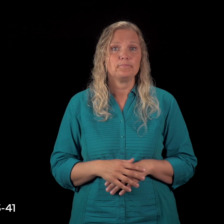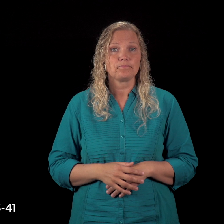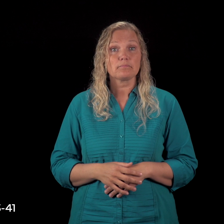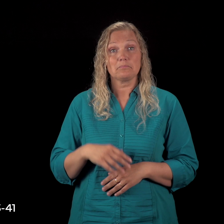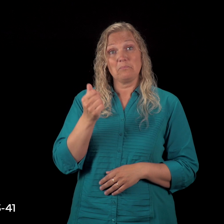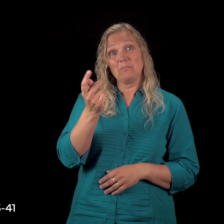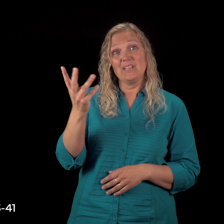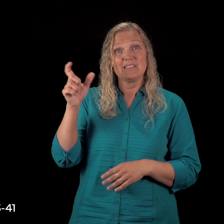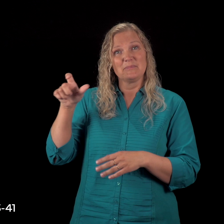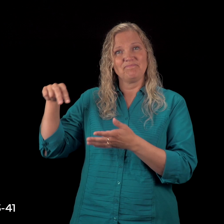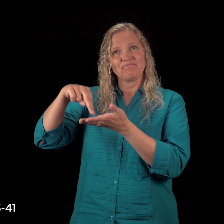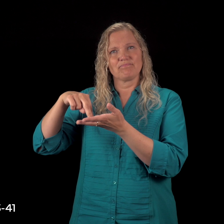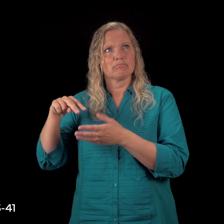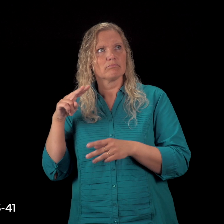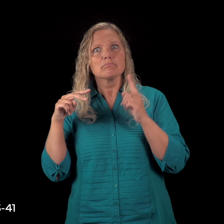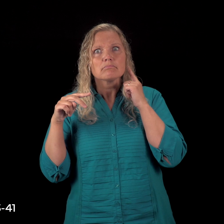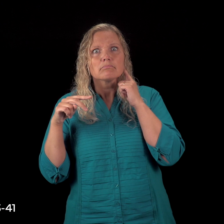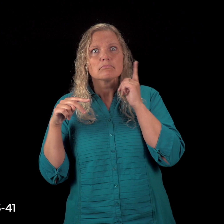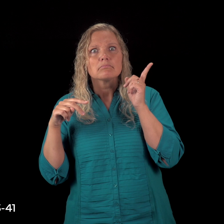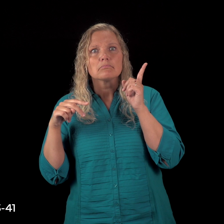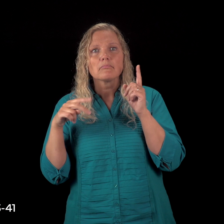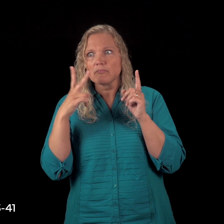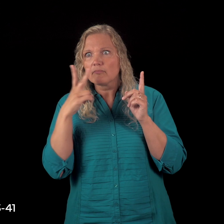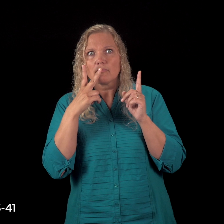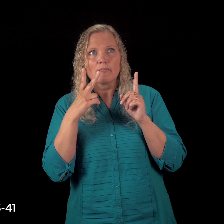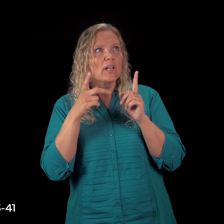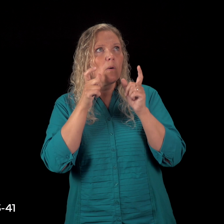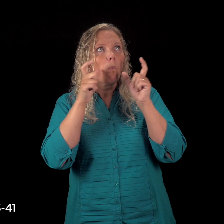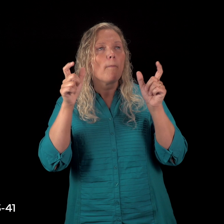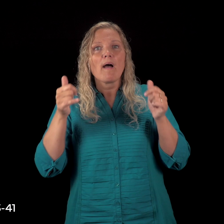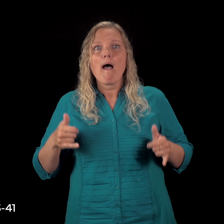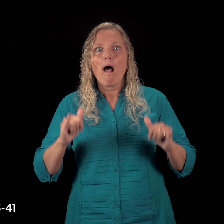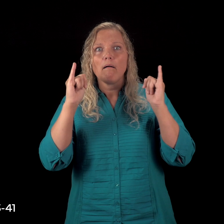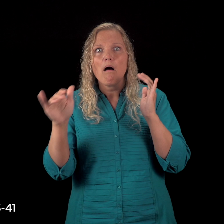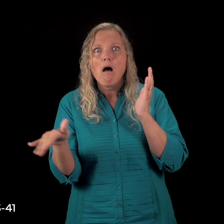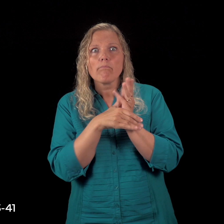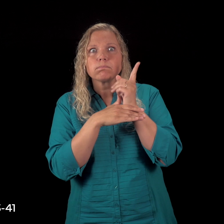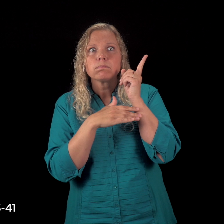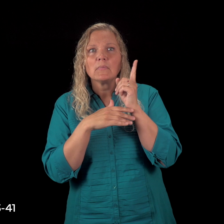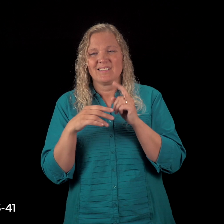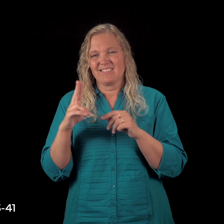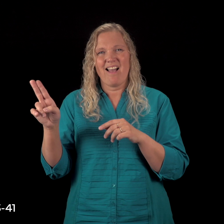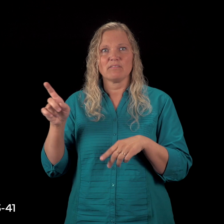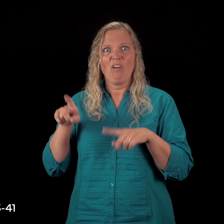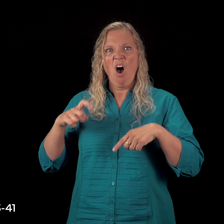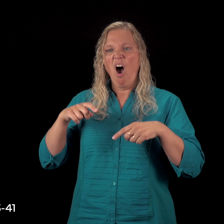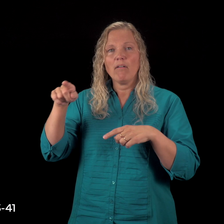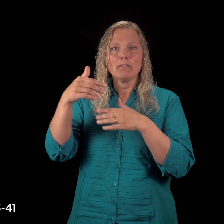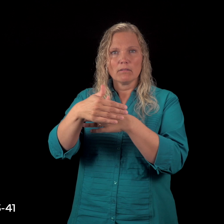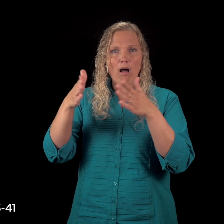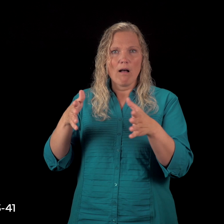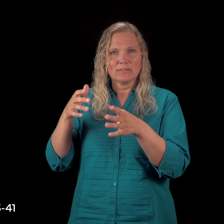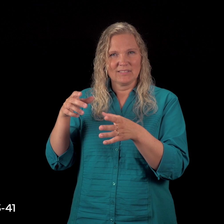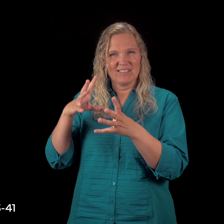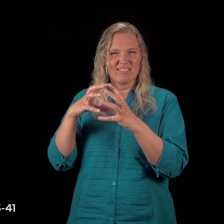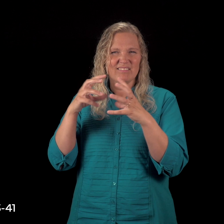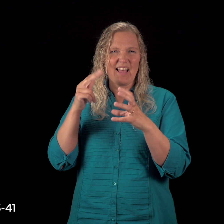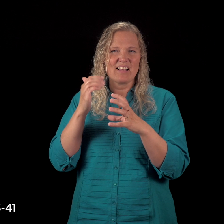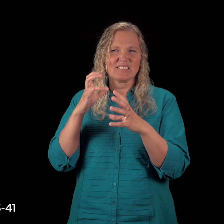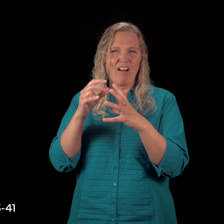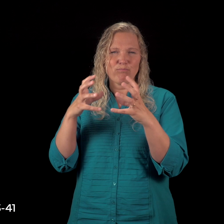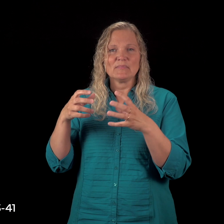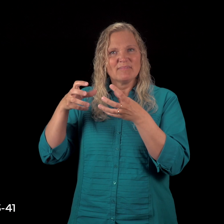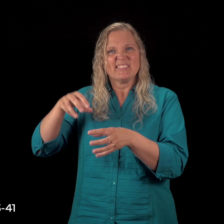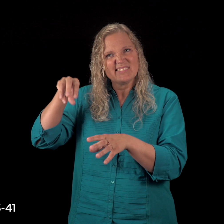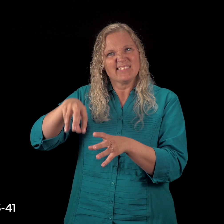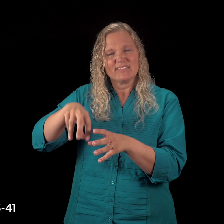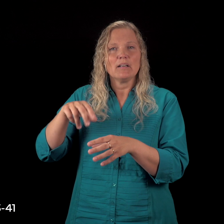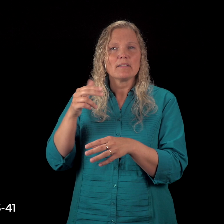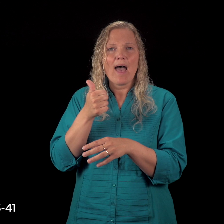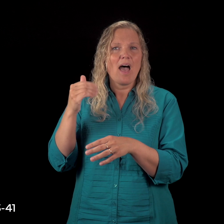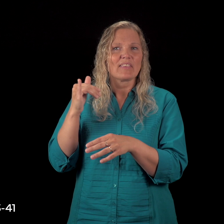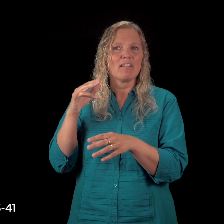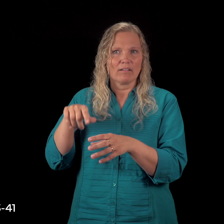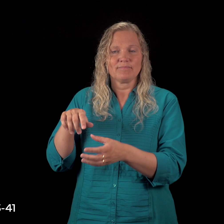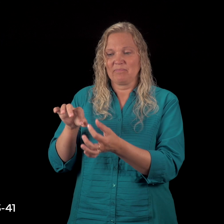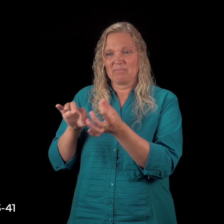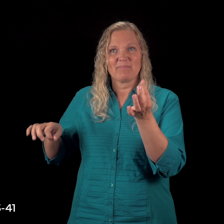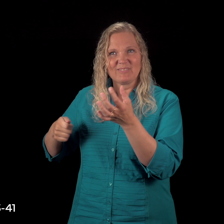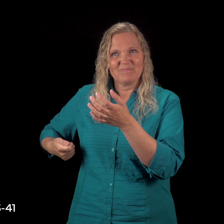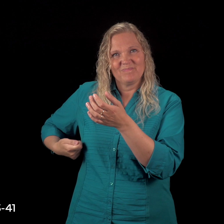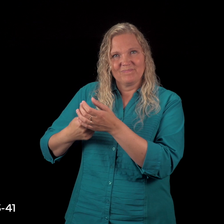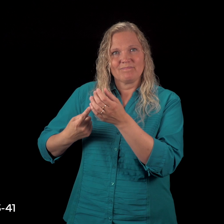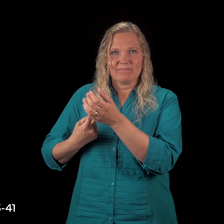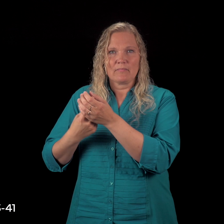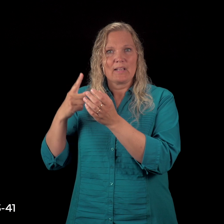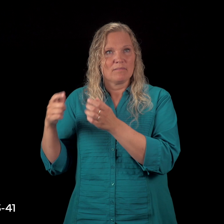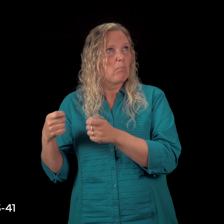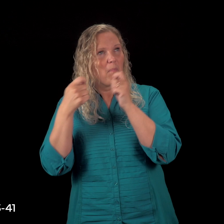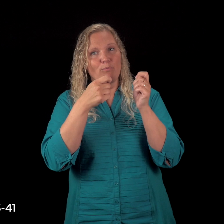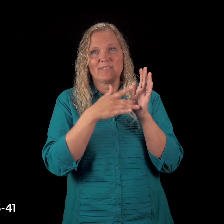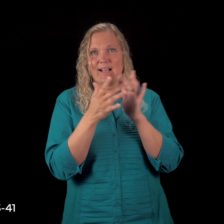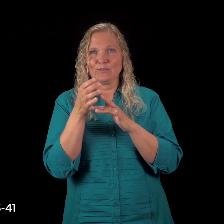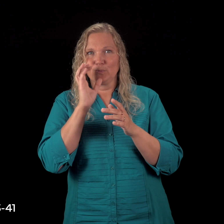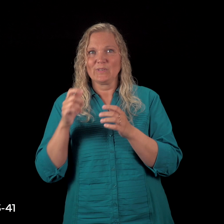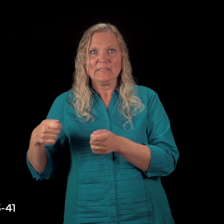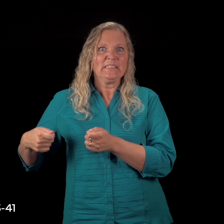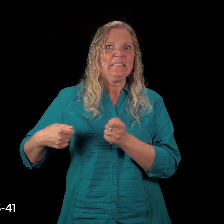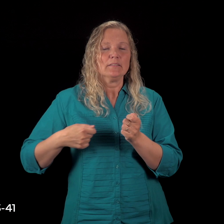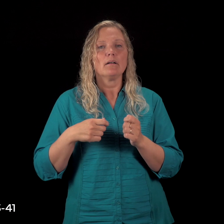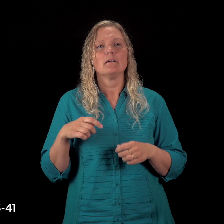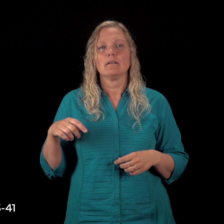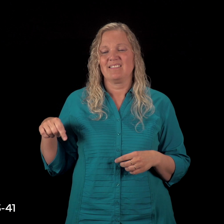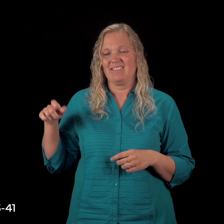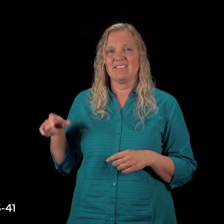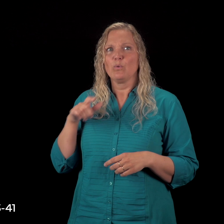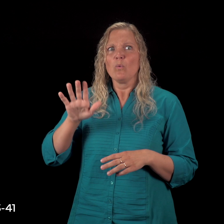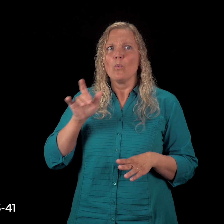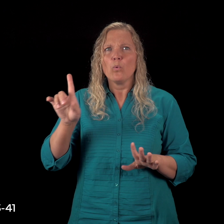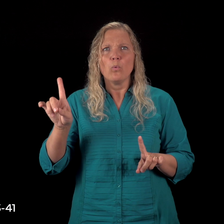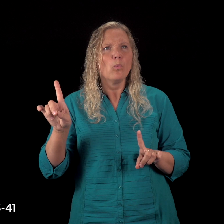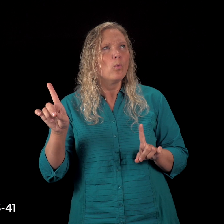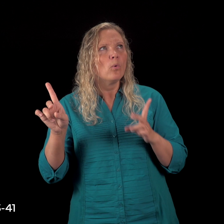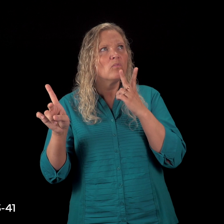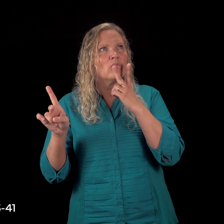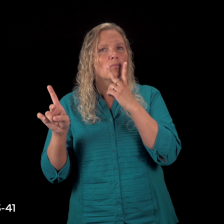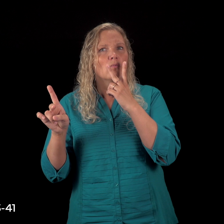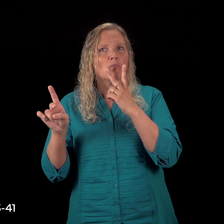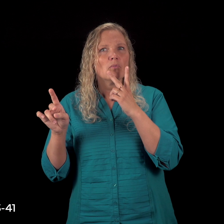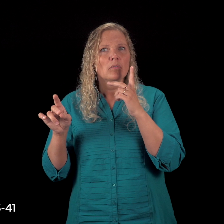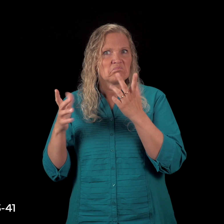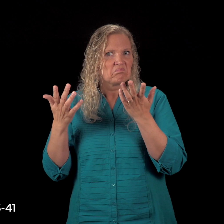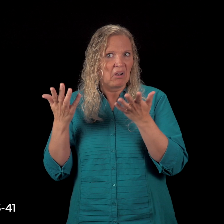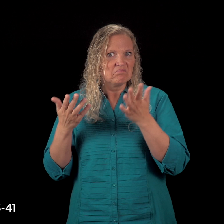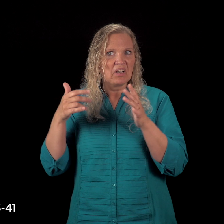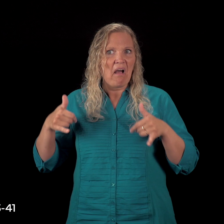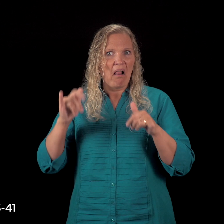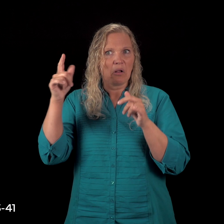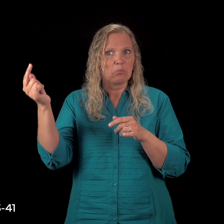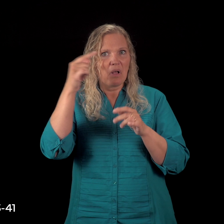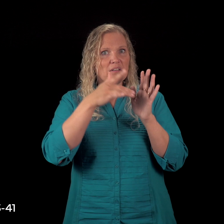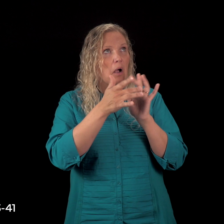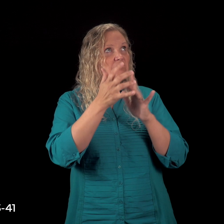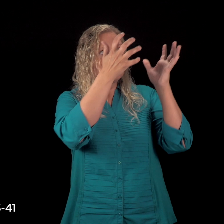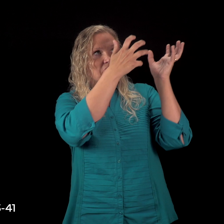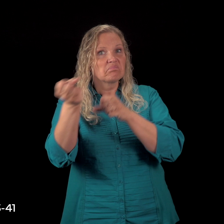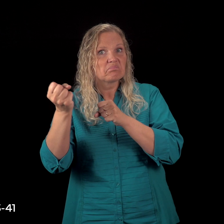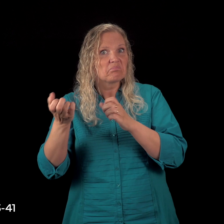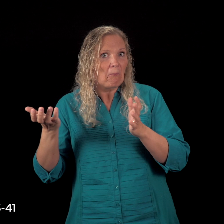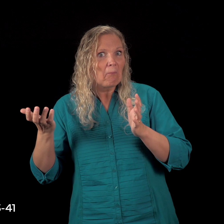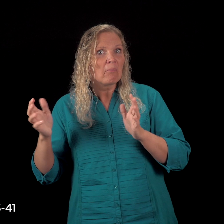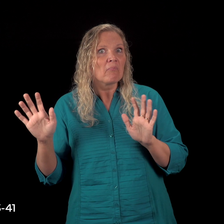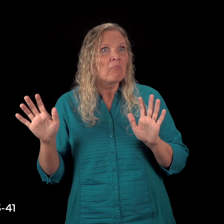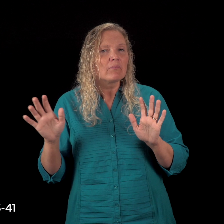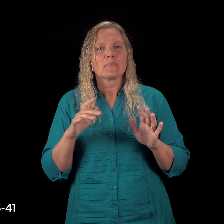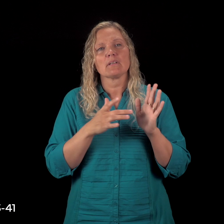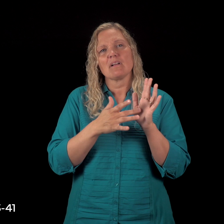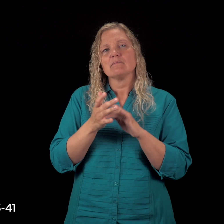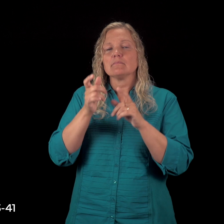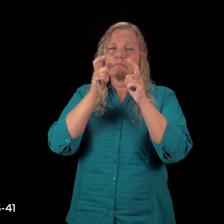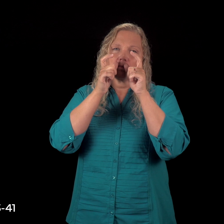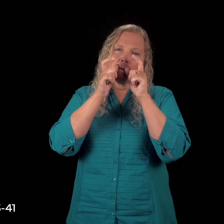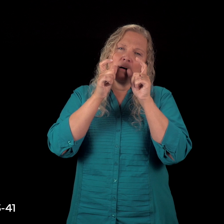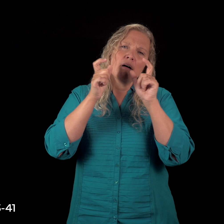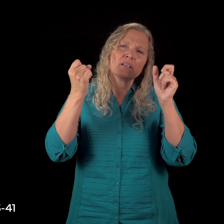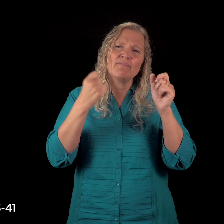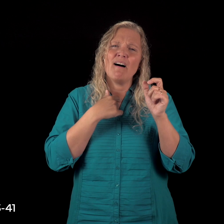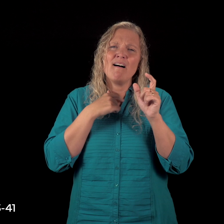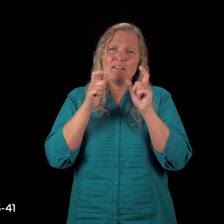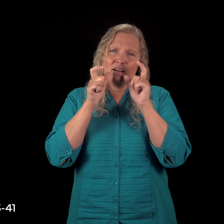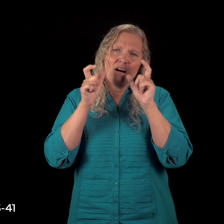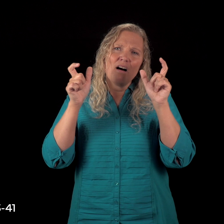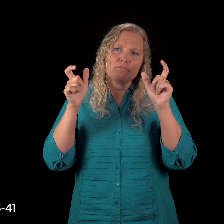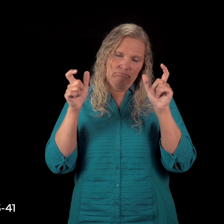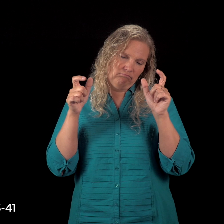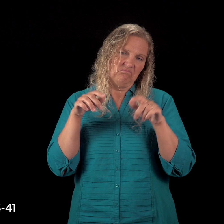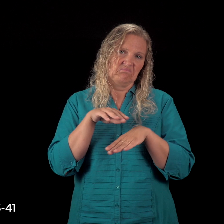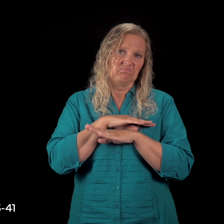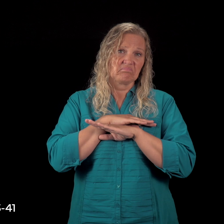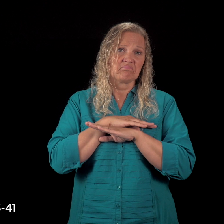And someone ran and filled a sponge with sour wine. He put it on a reed and held it up for Jesus to drink, saying, “Leave Him alone. Let us see if Elijah comes to take Him down.”